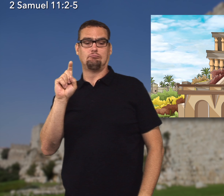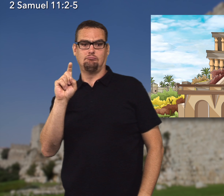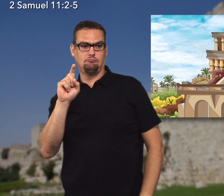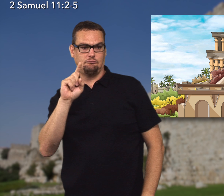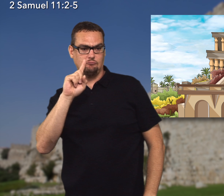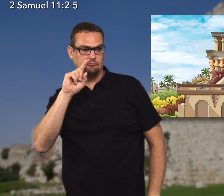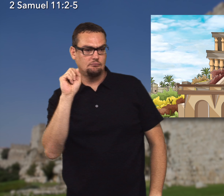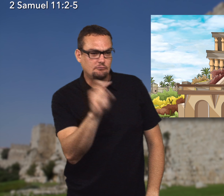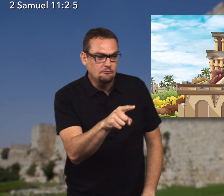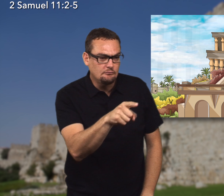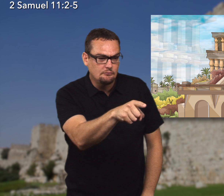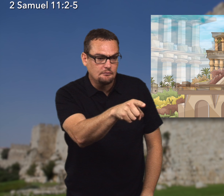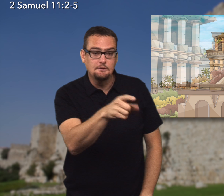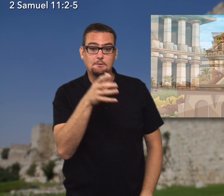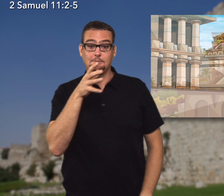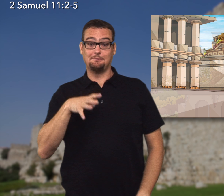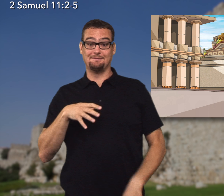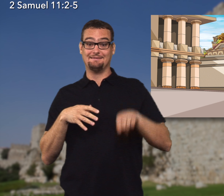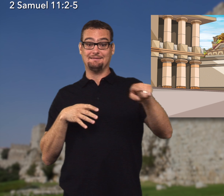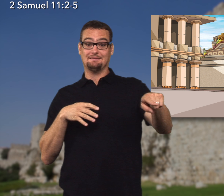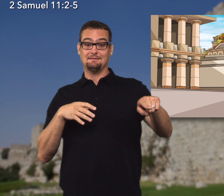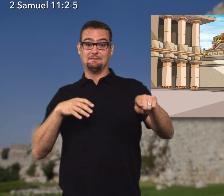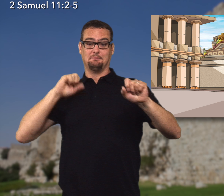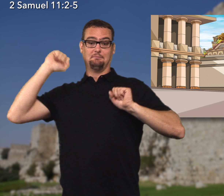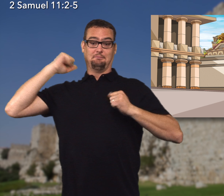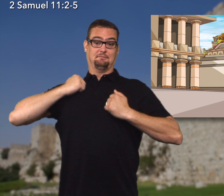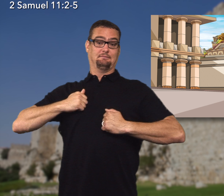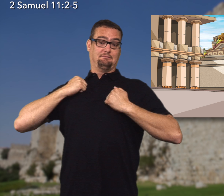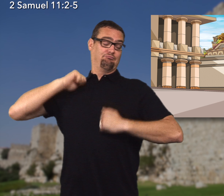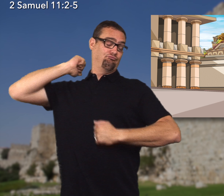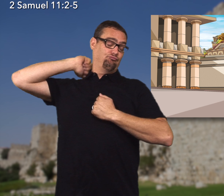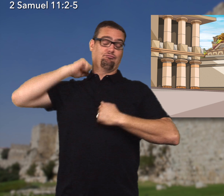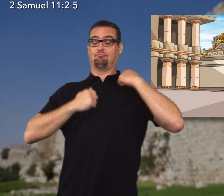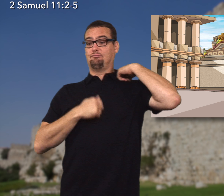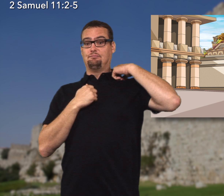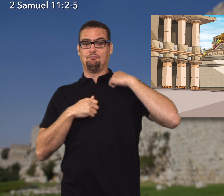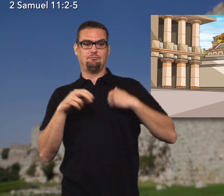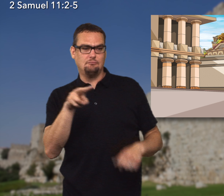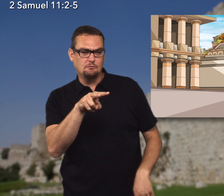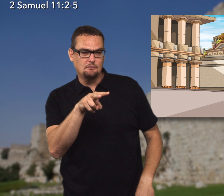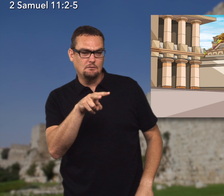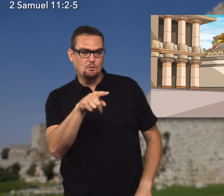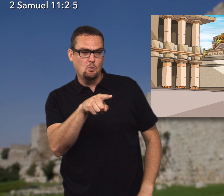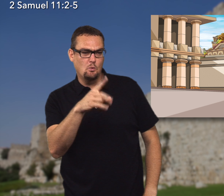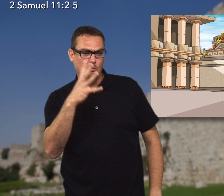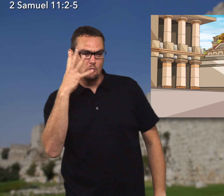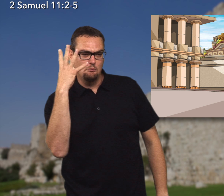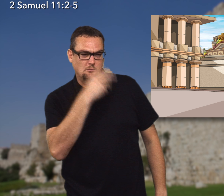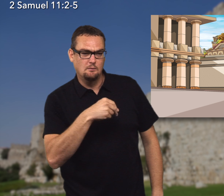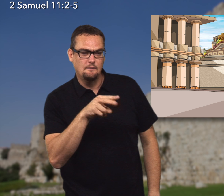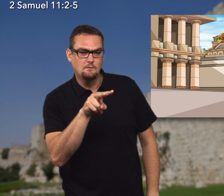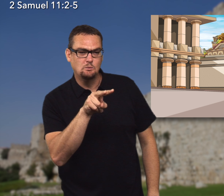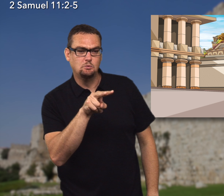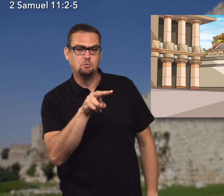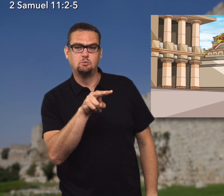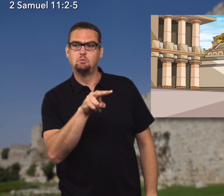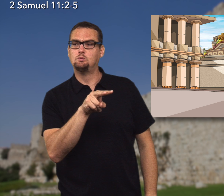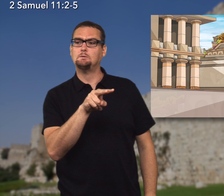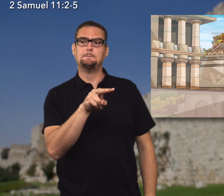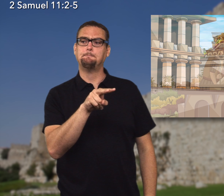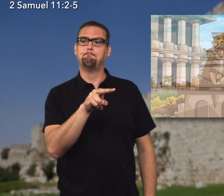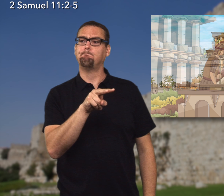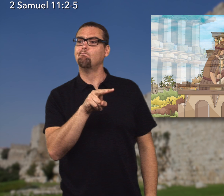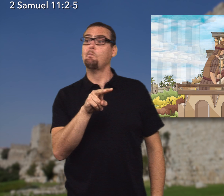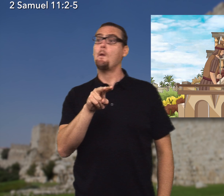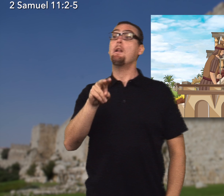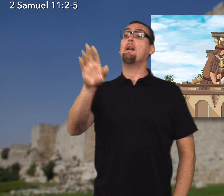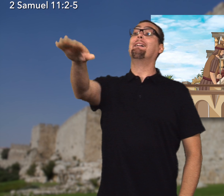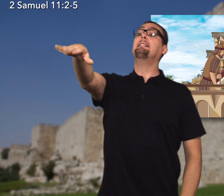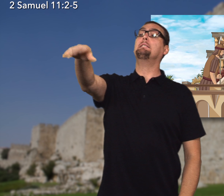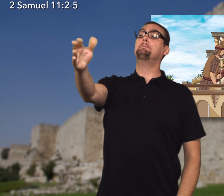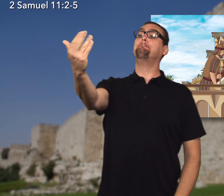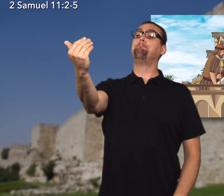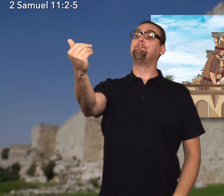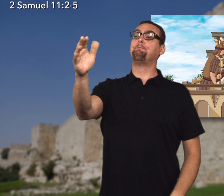And from the roof he saw a woman bathing—a very beautiful woman.